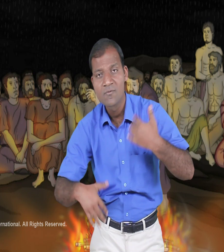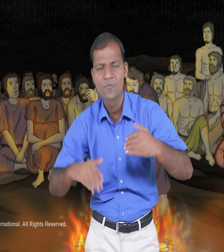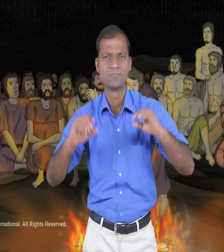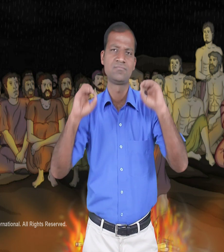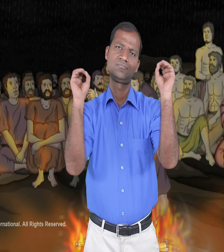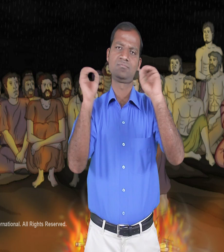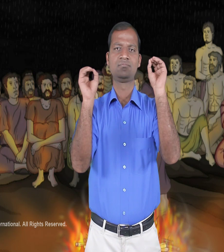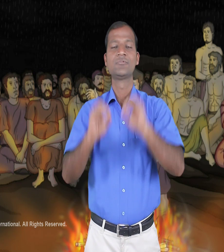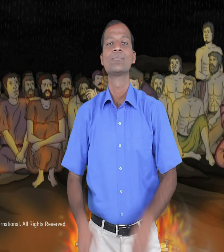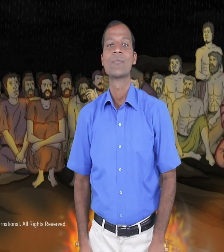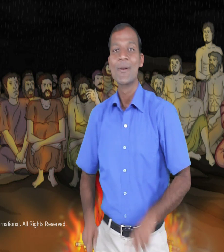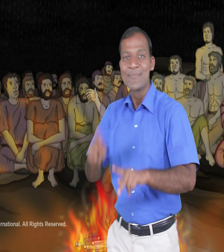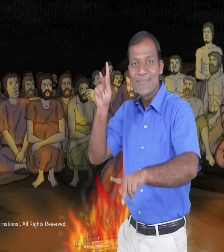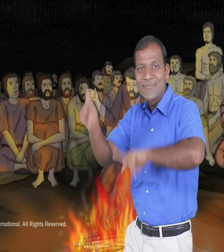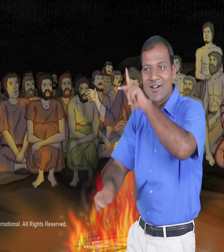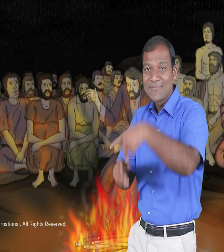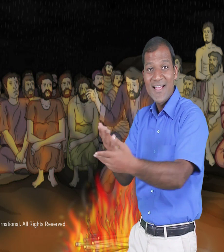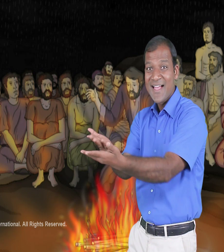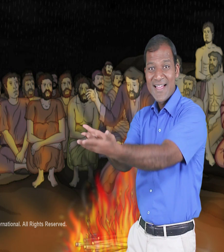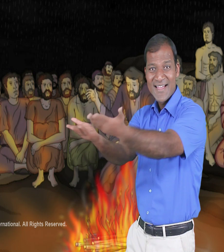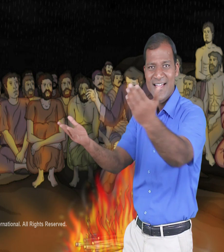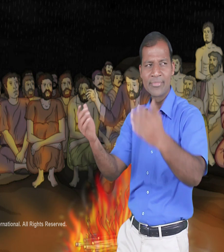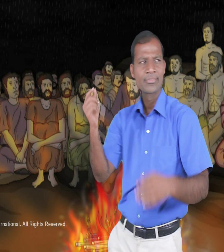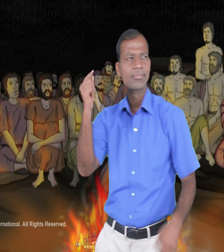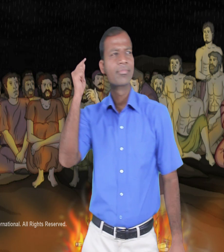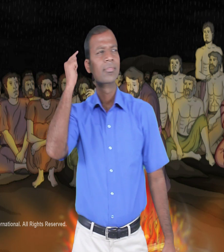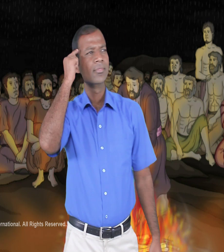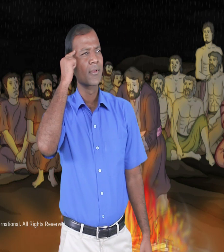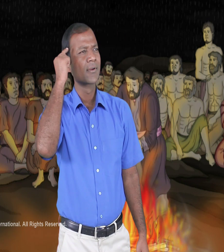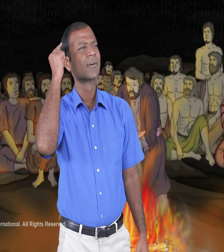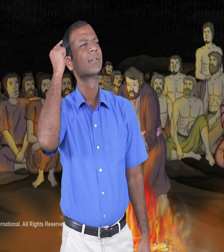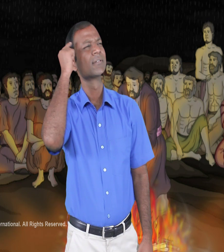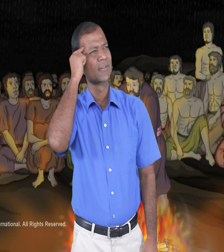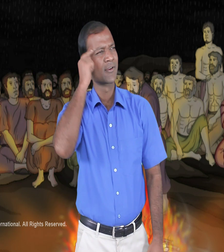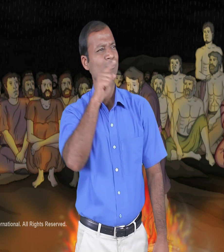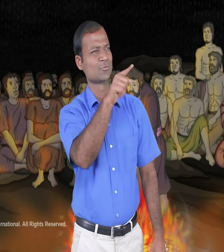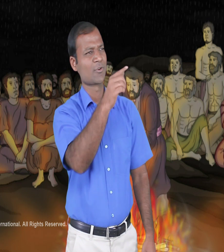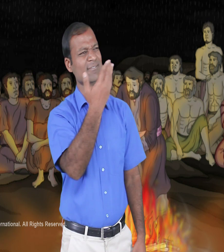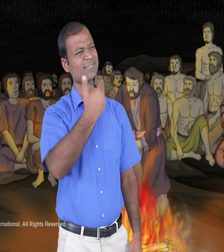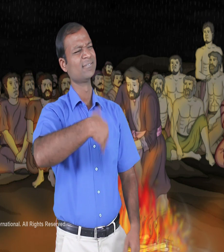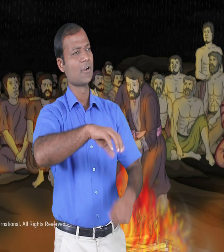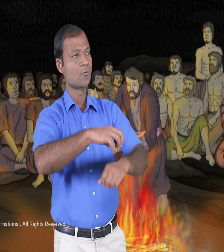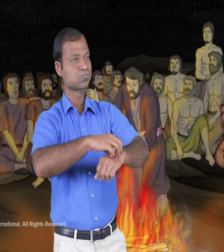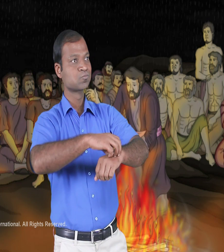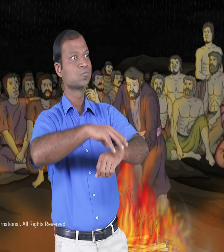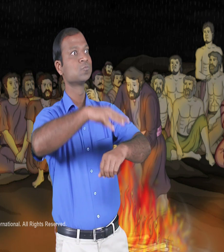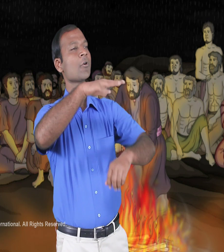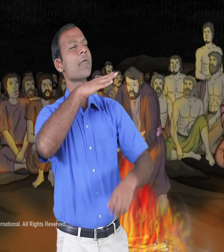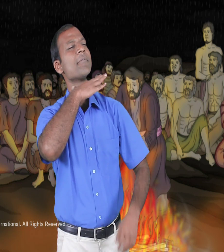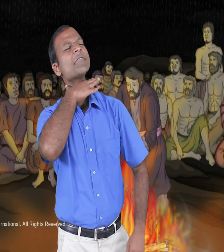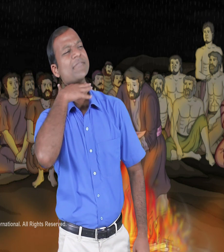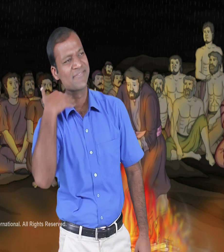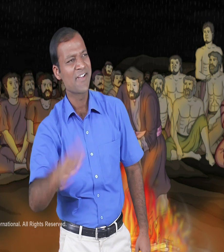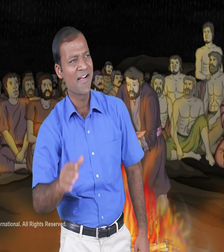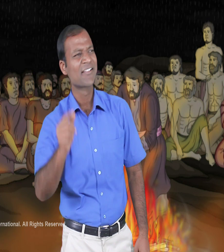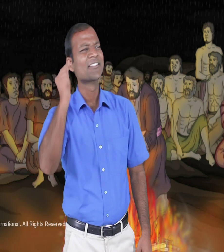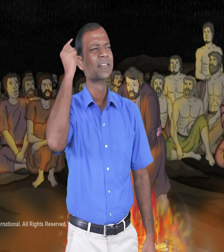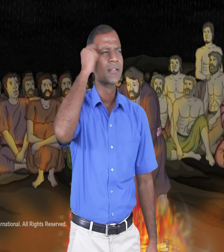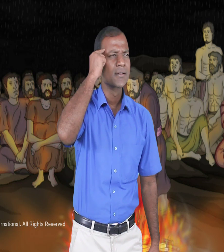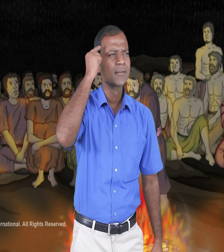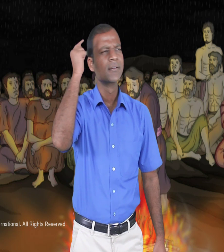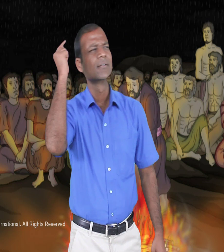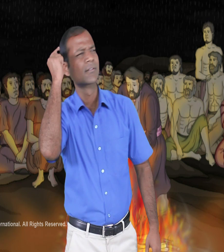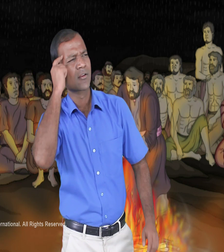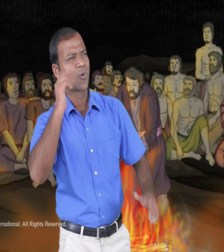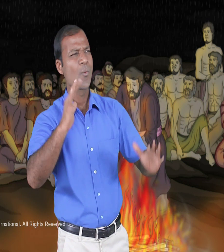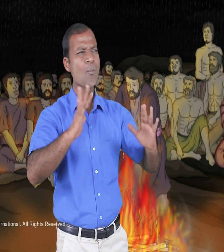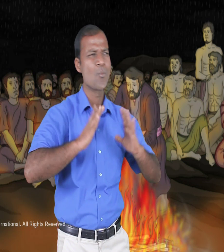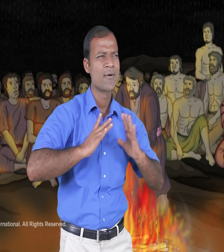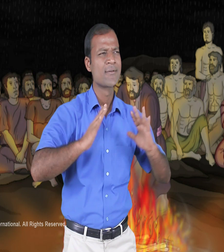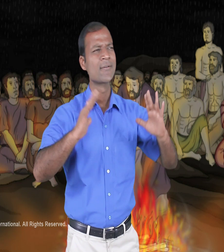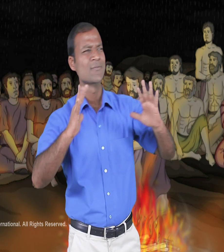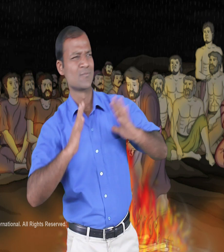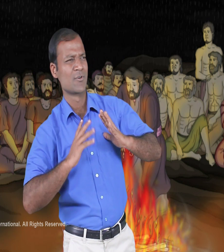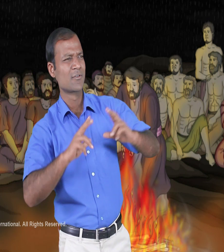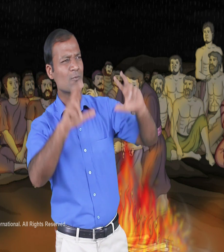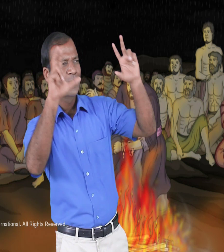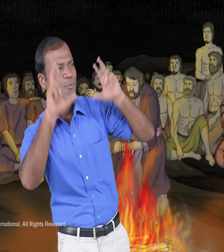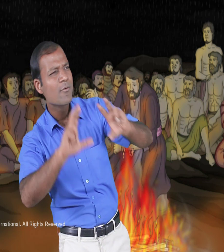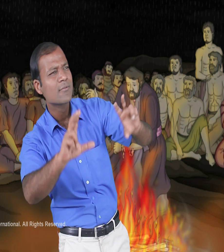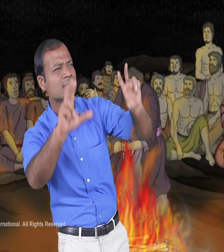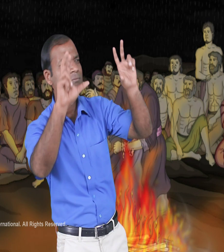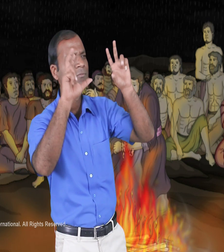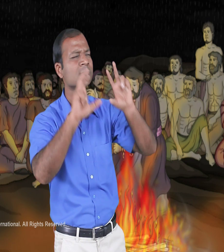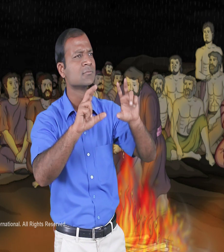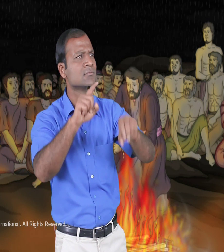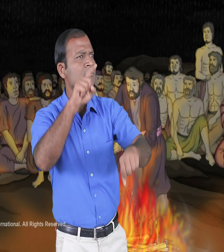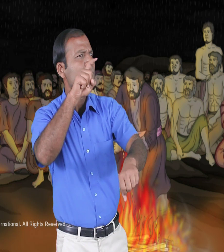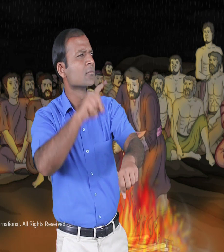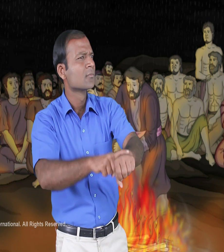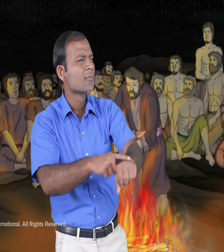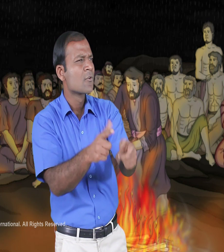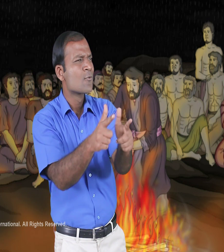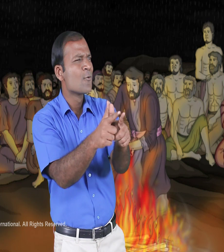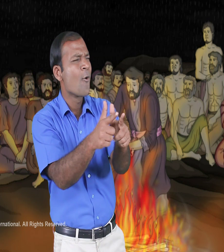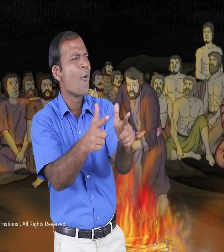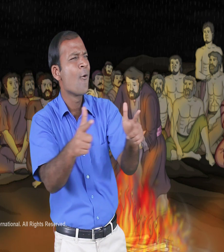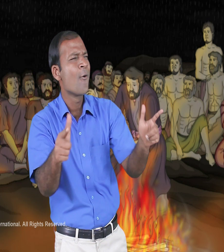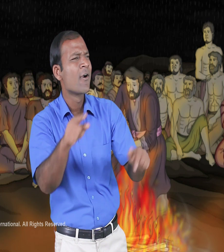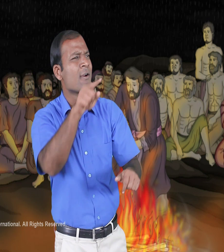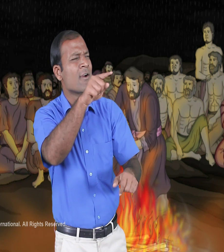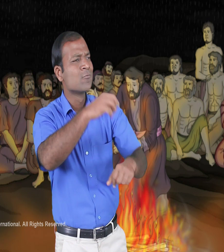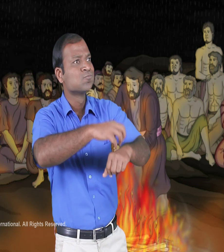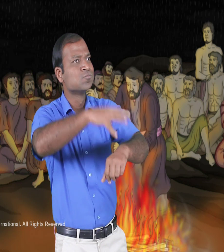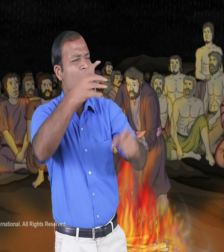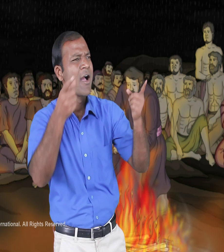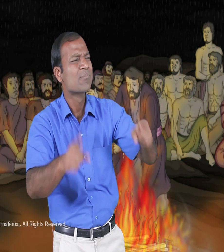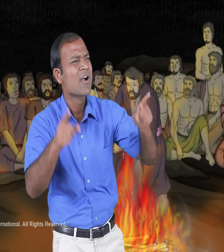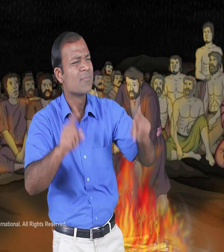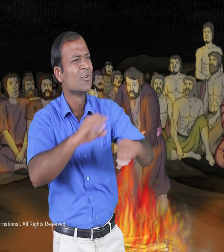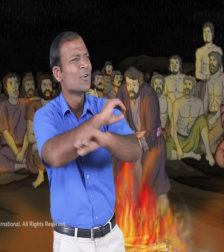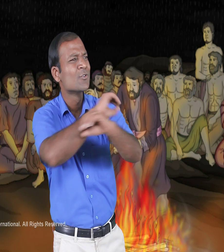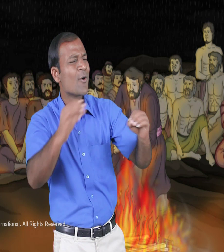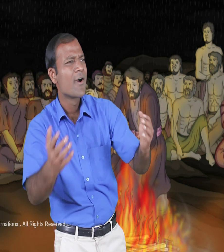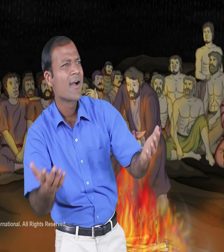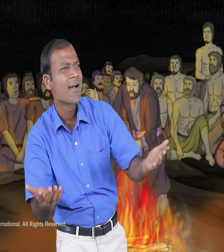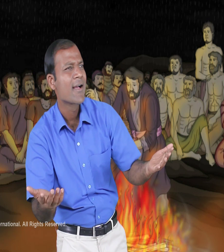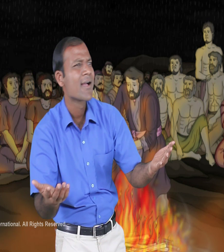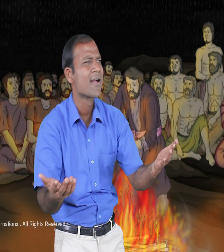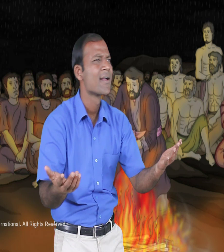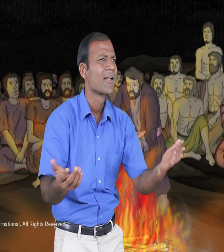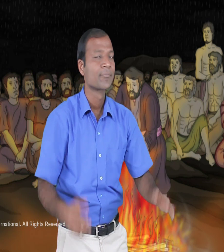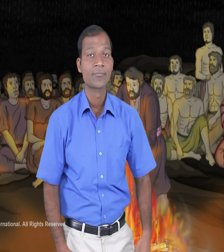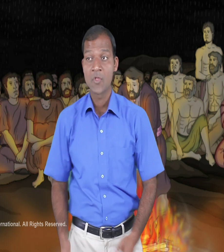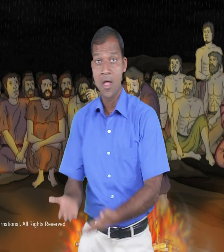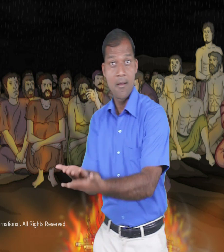The islanders were expecting him to swell up or suddenly drop dead.